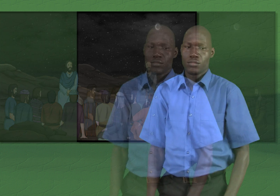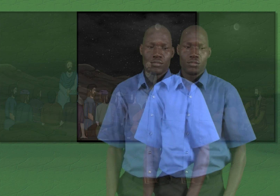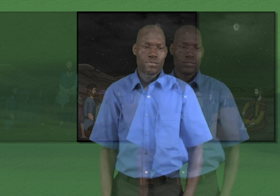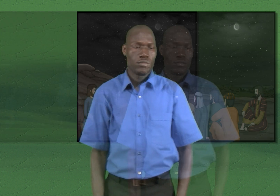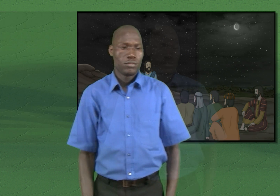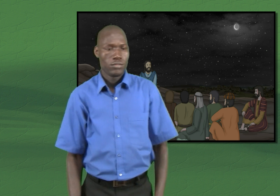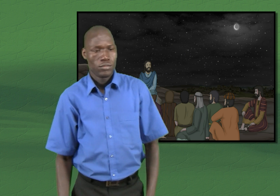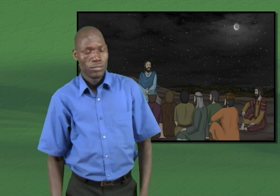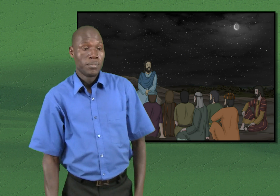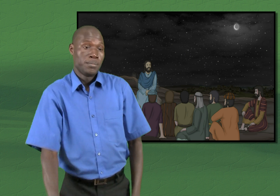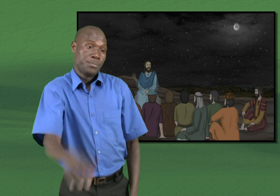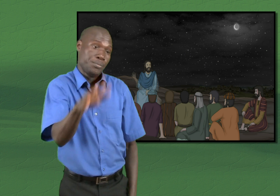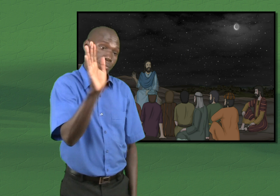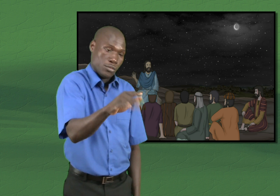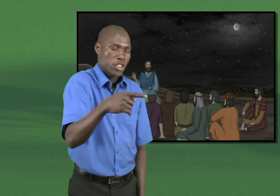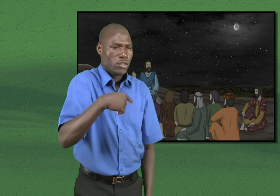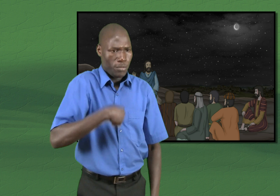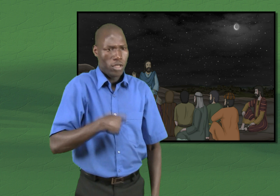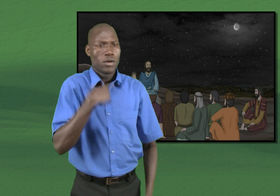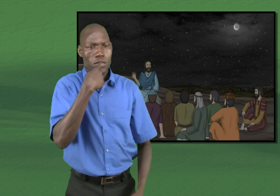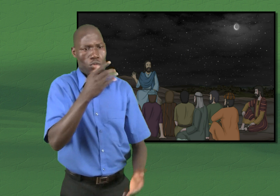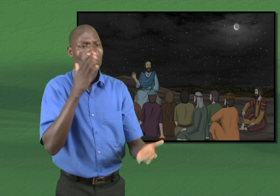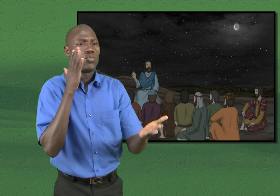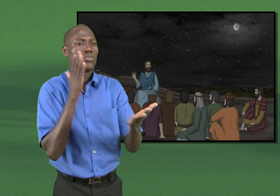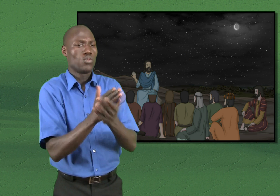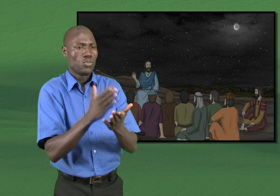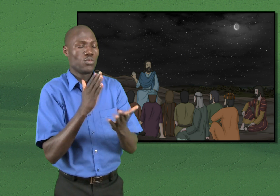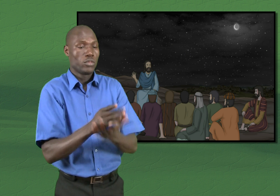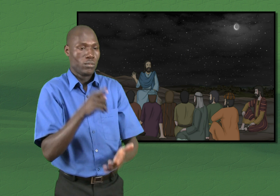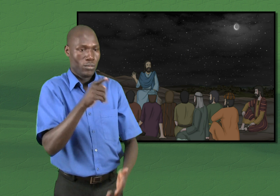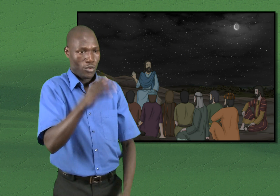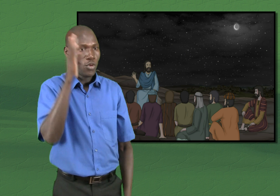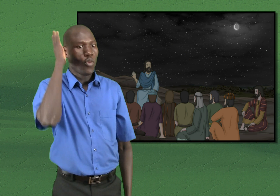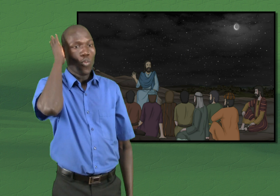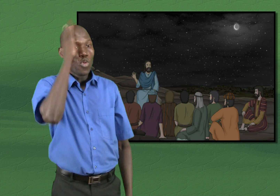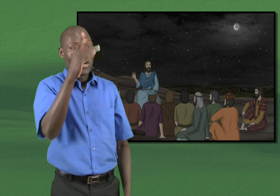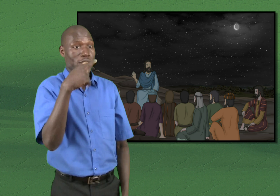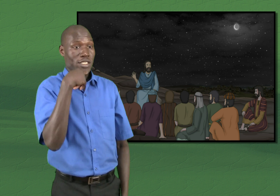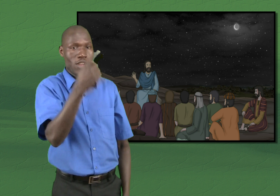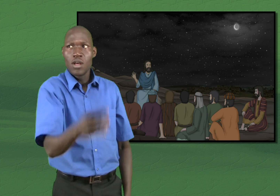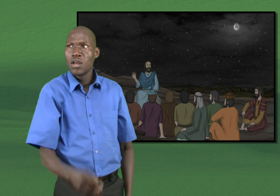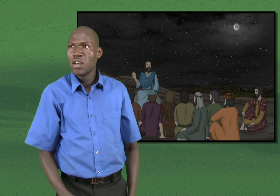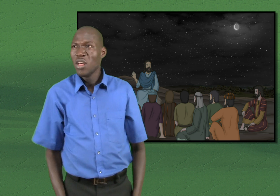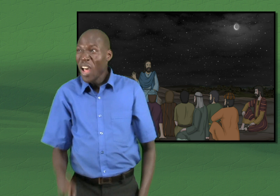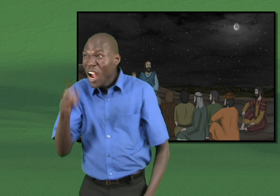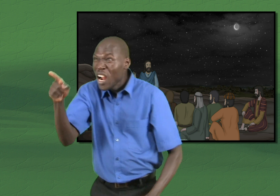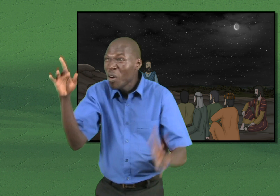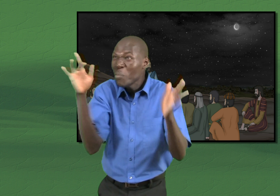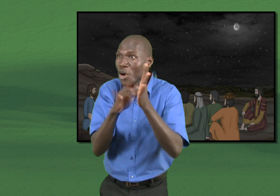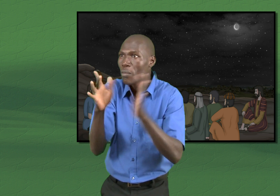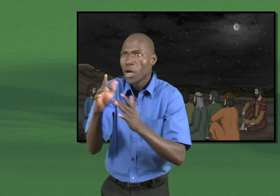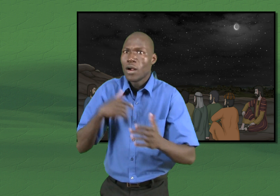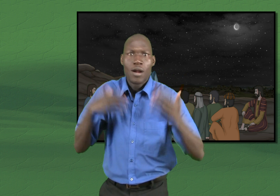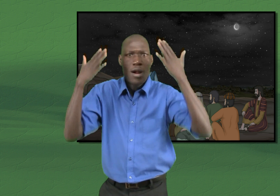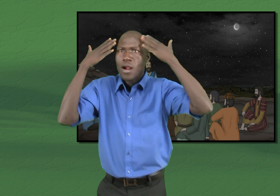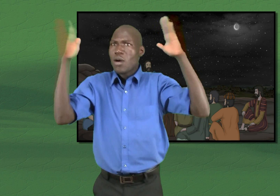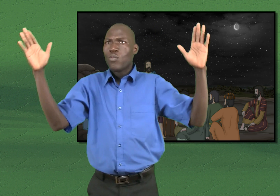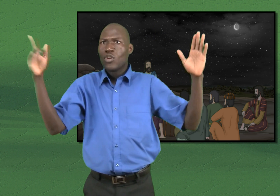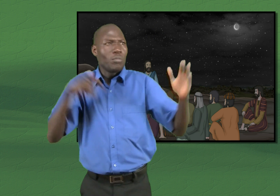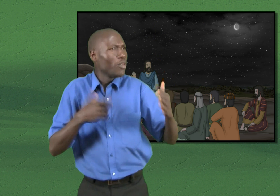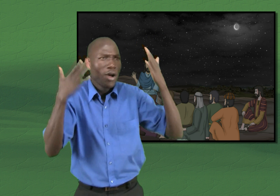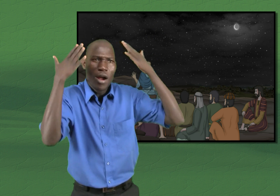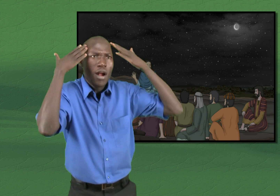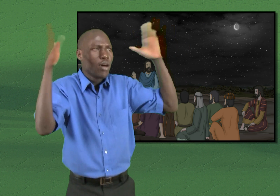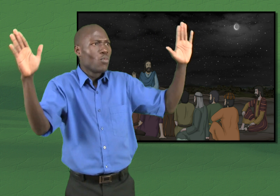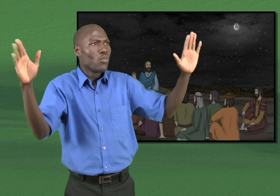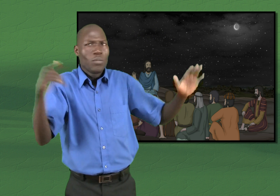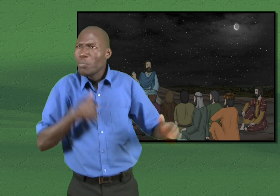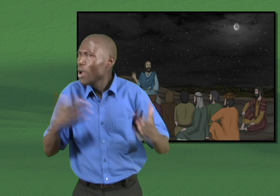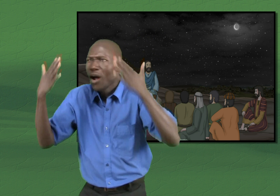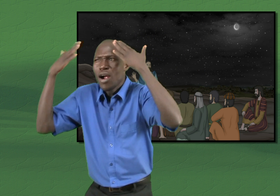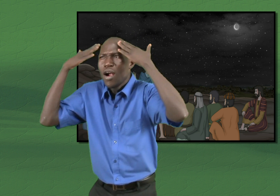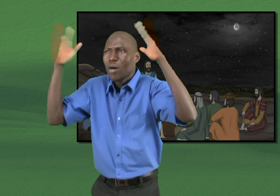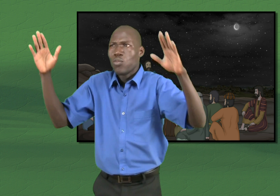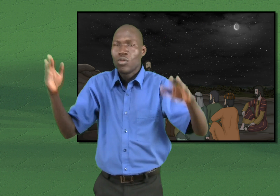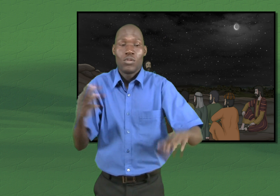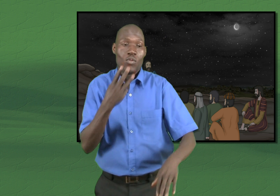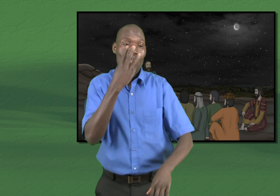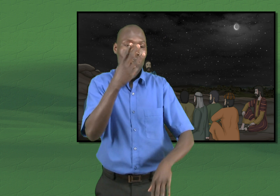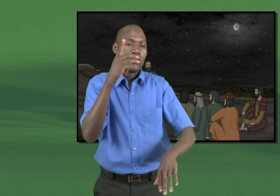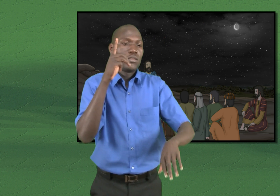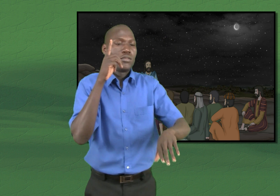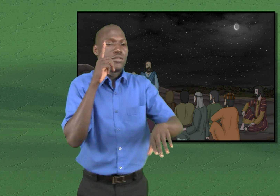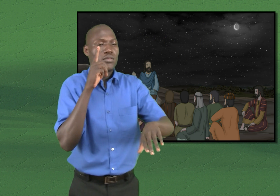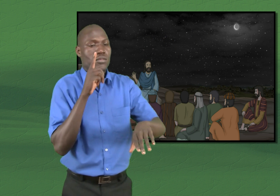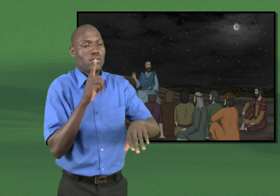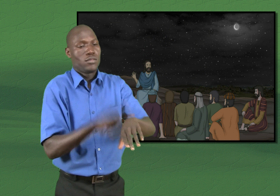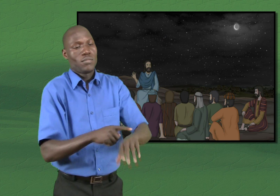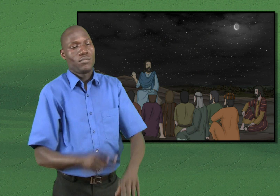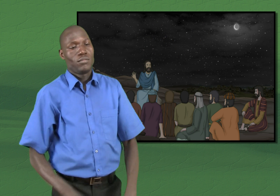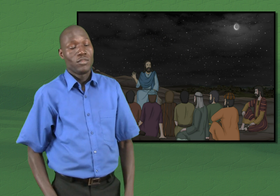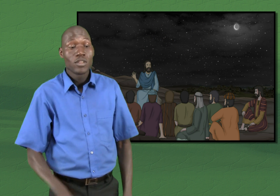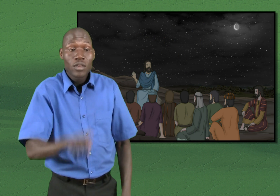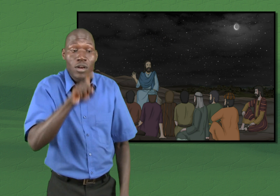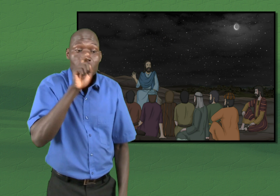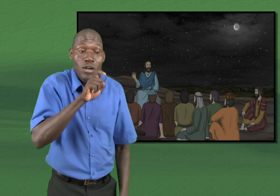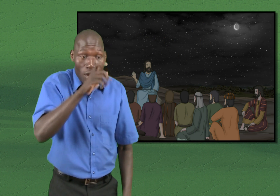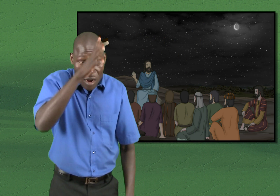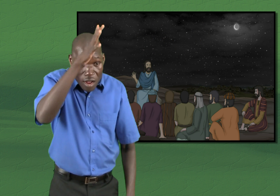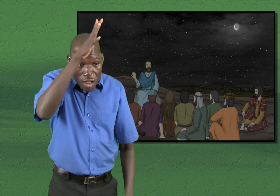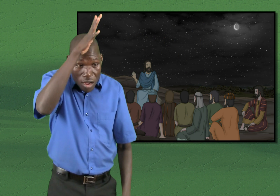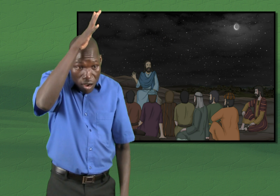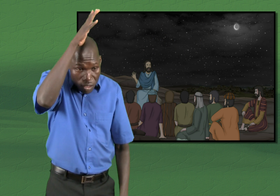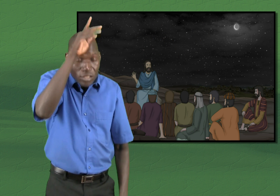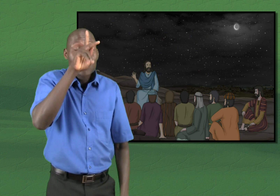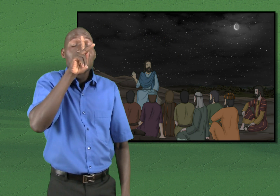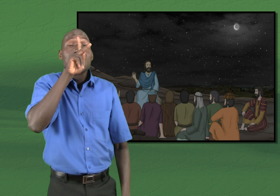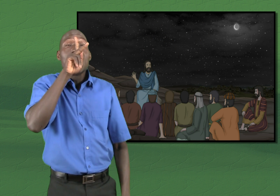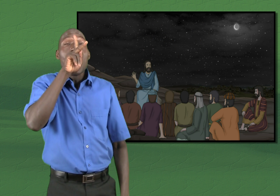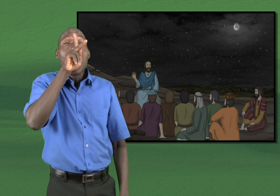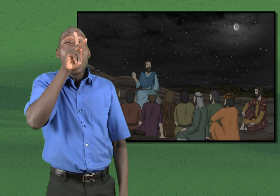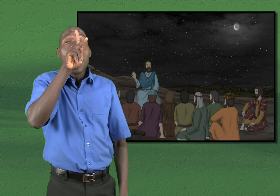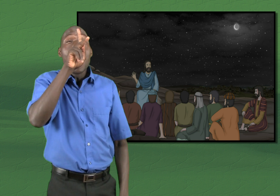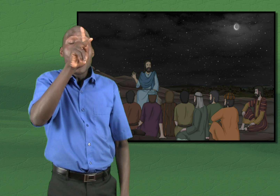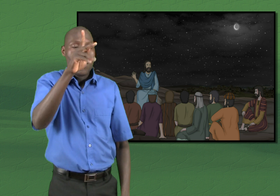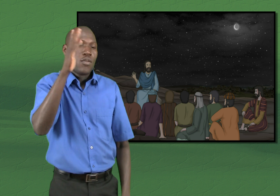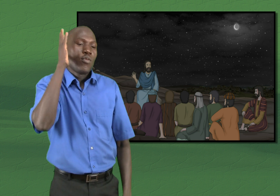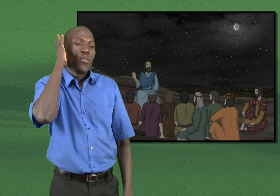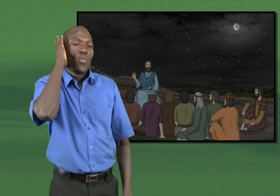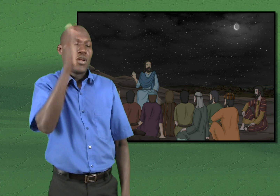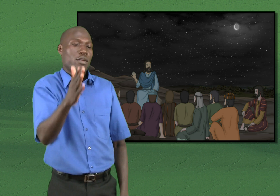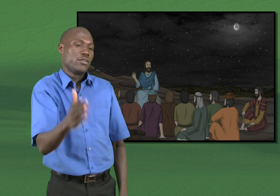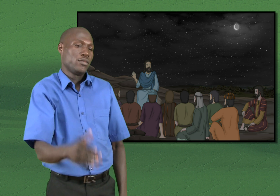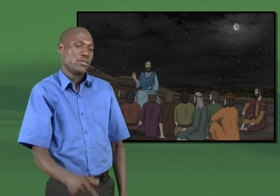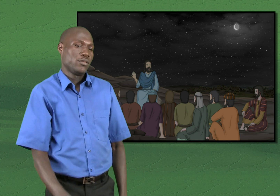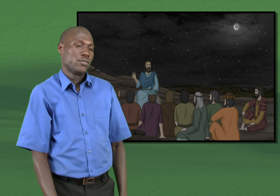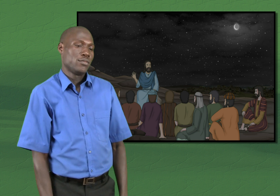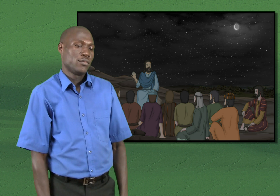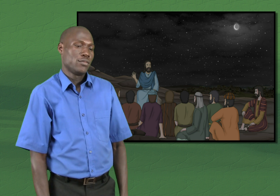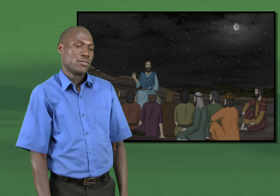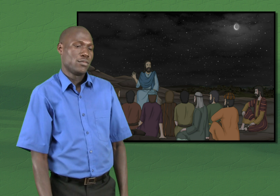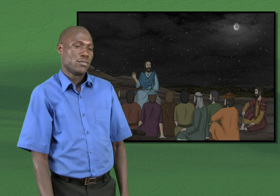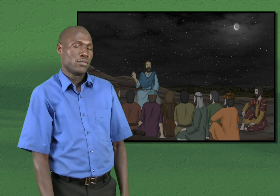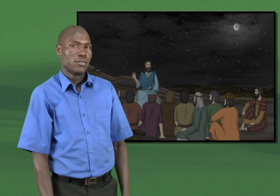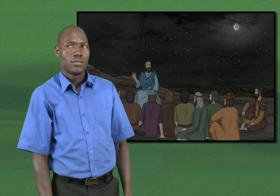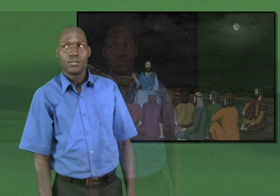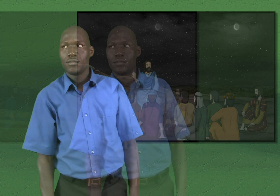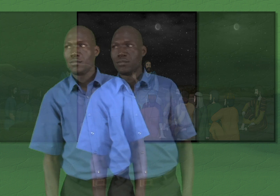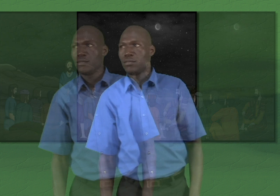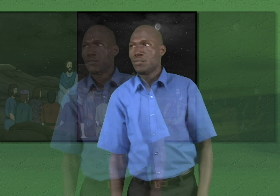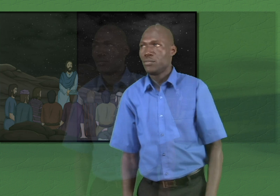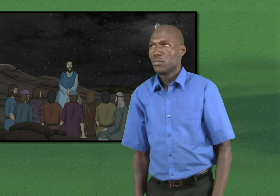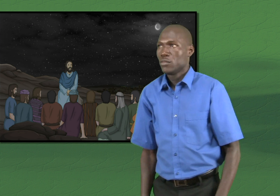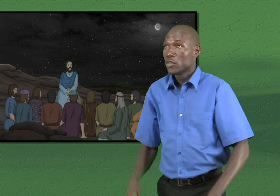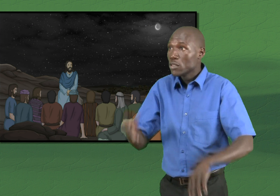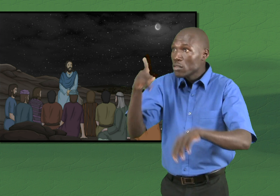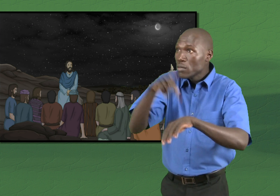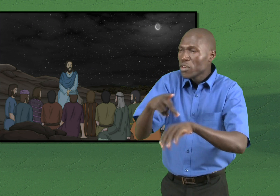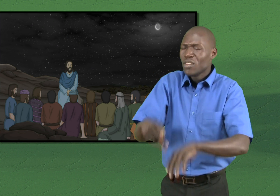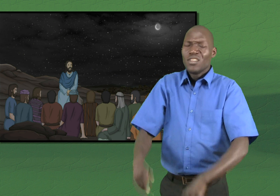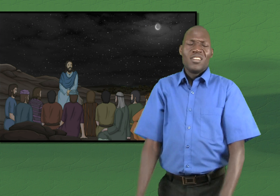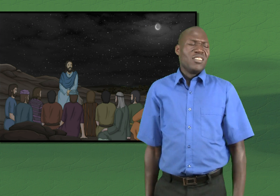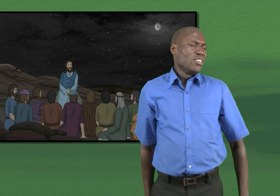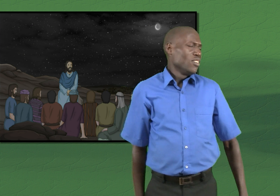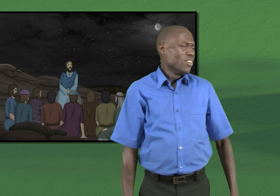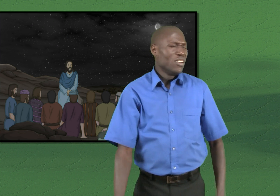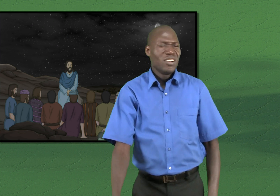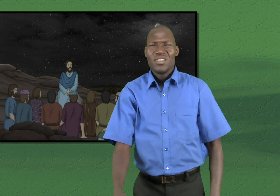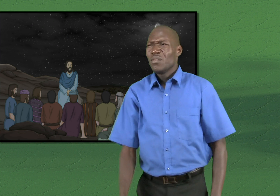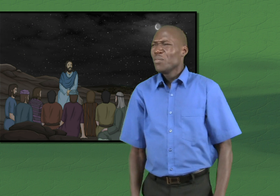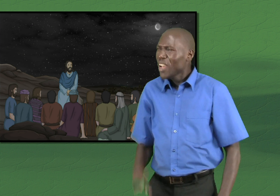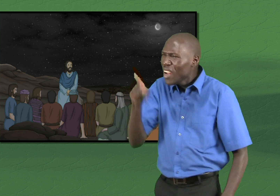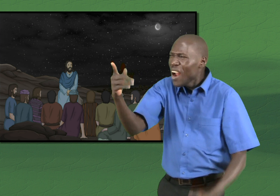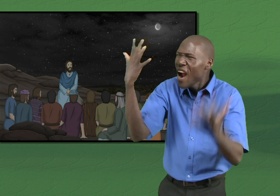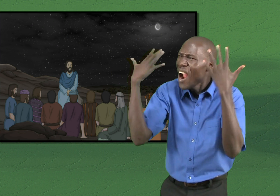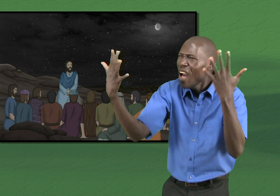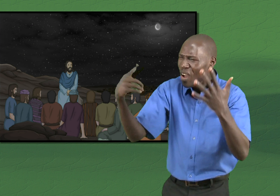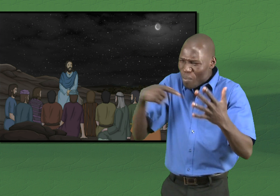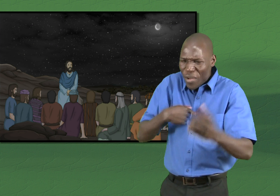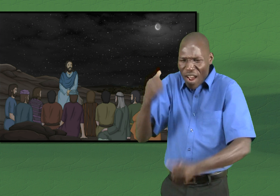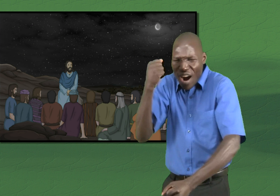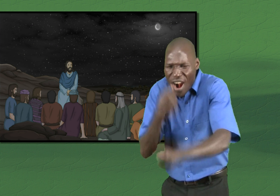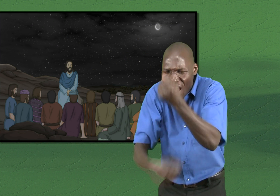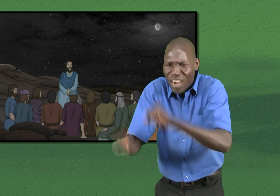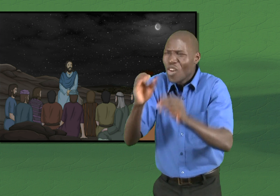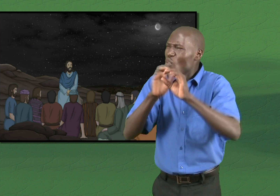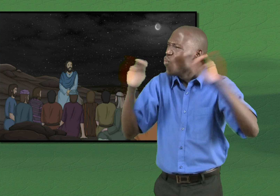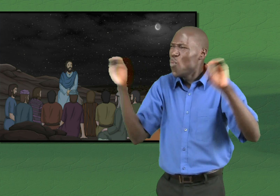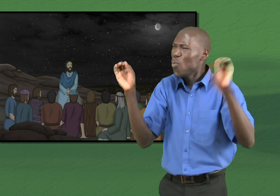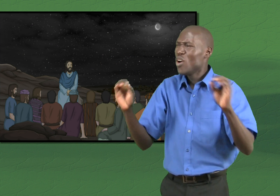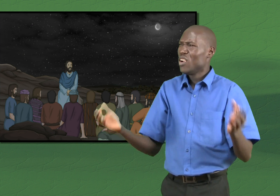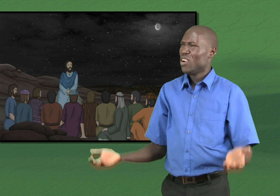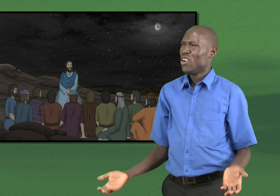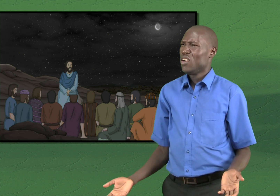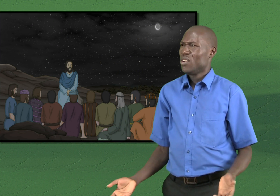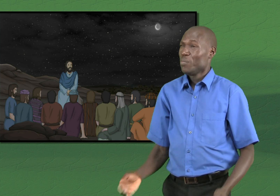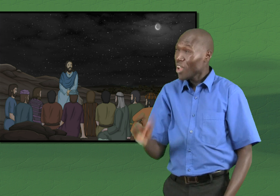“Truly I tell you,” Jesus declared, “this very night, before the rooster crows, you will deny Me three times.”